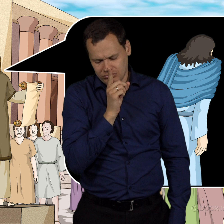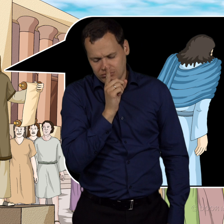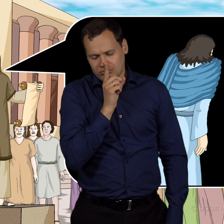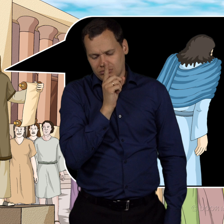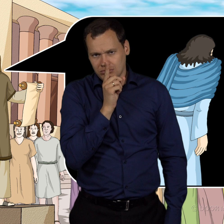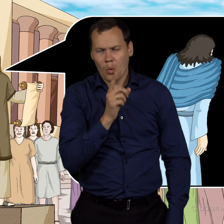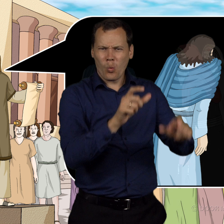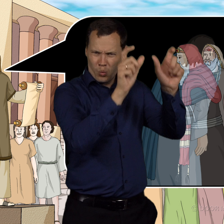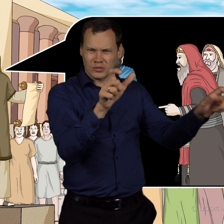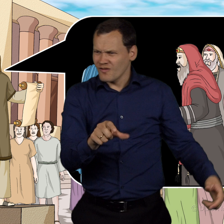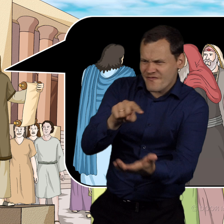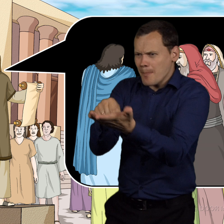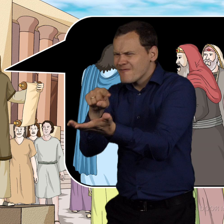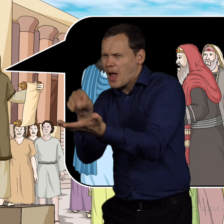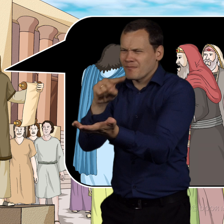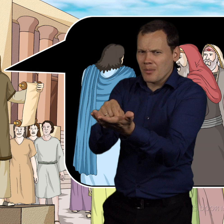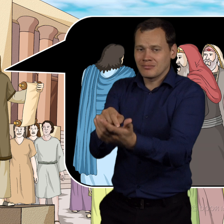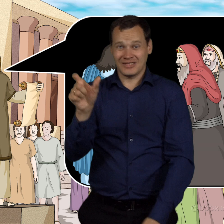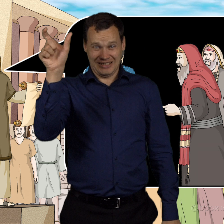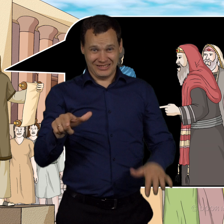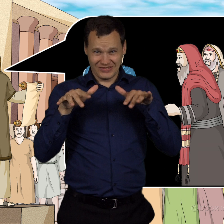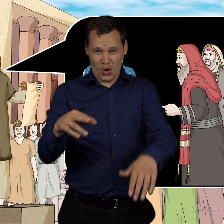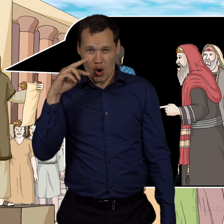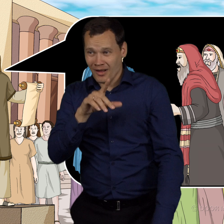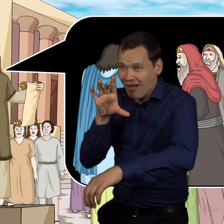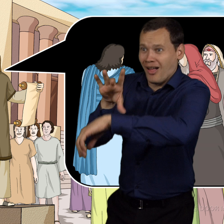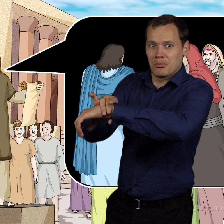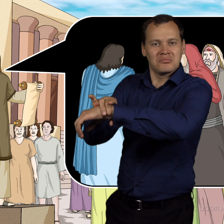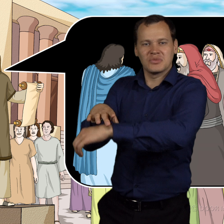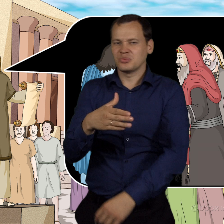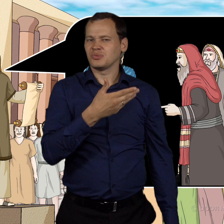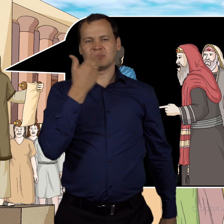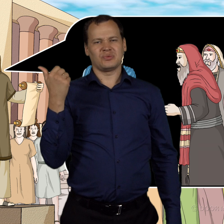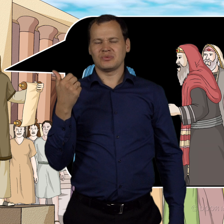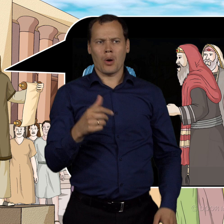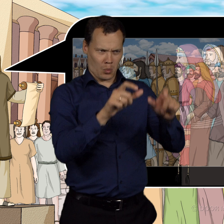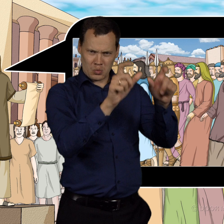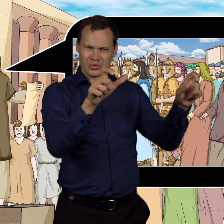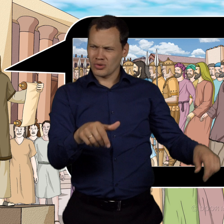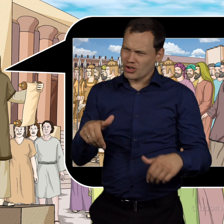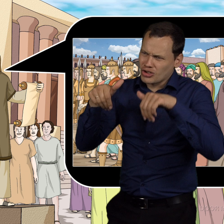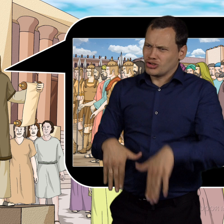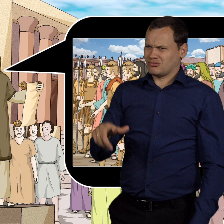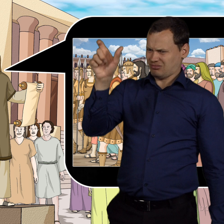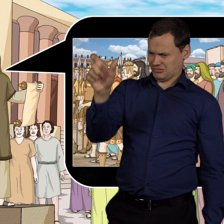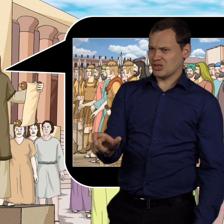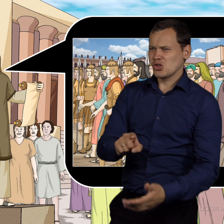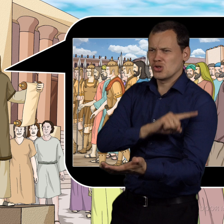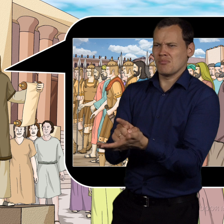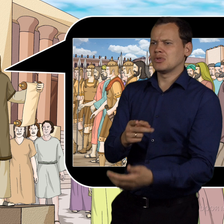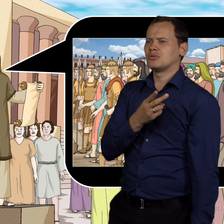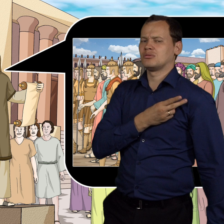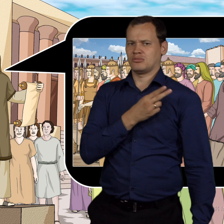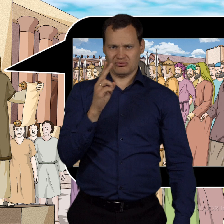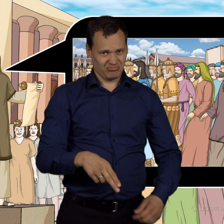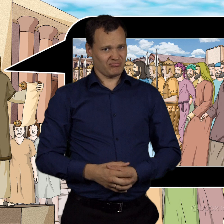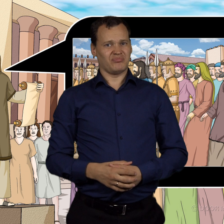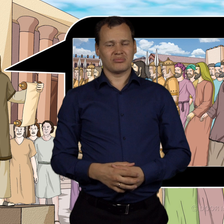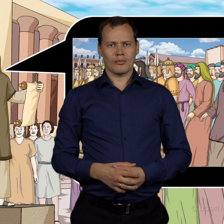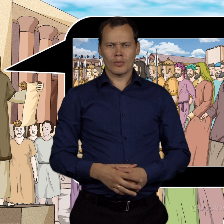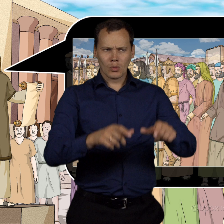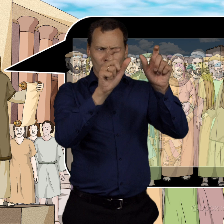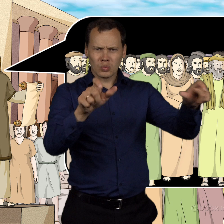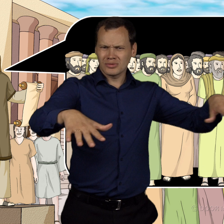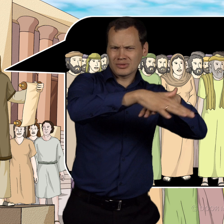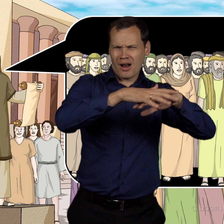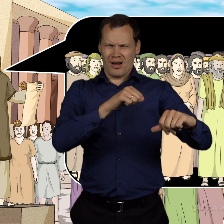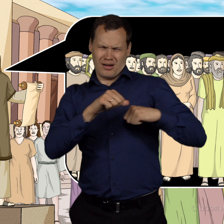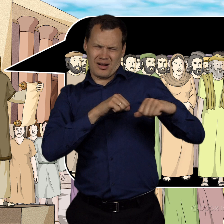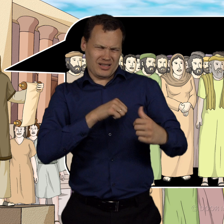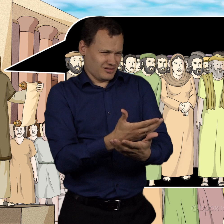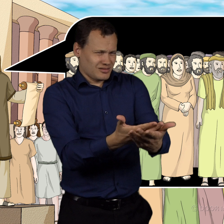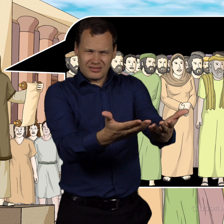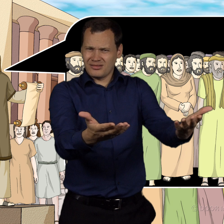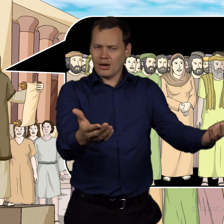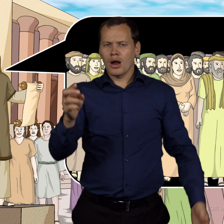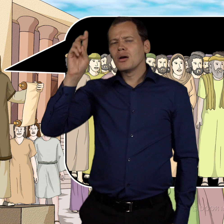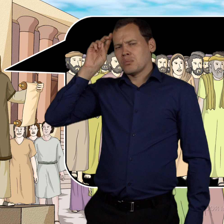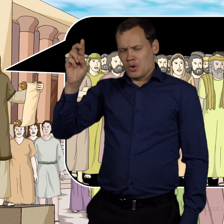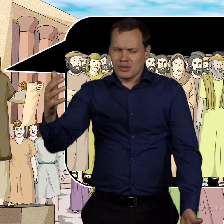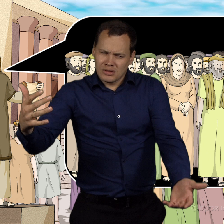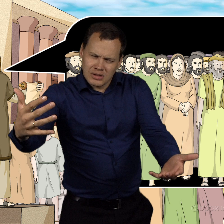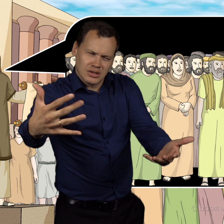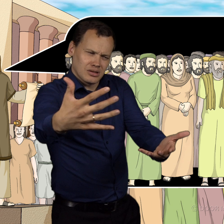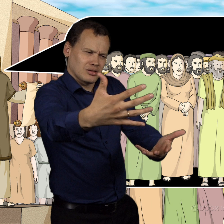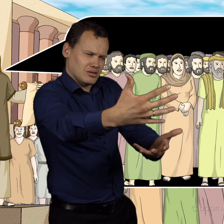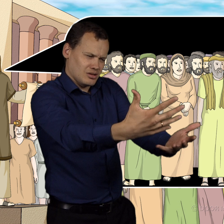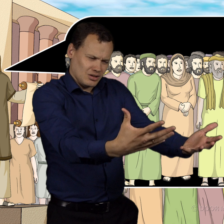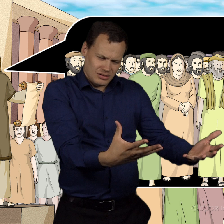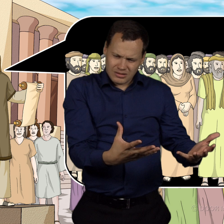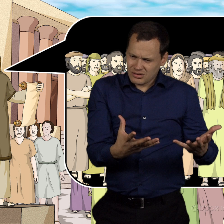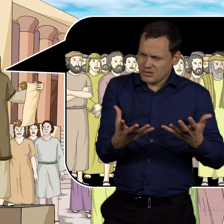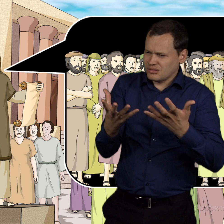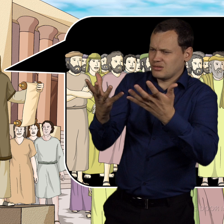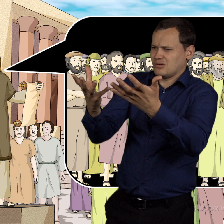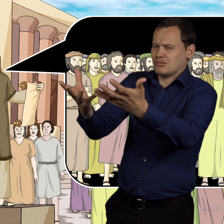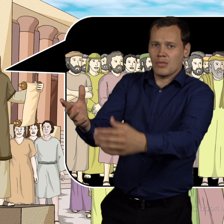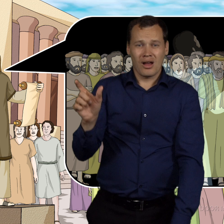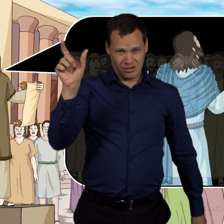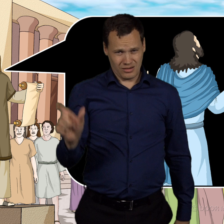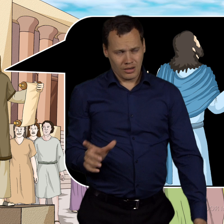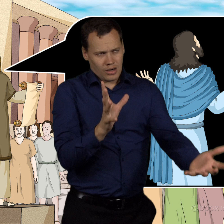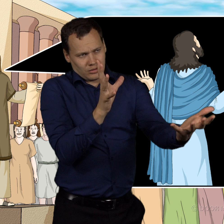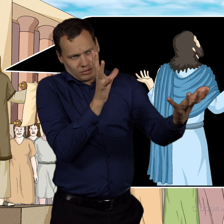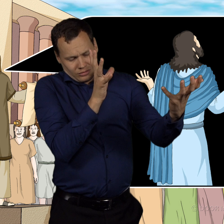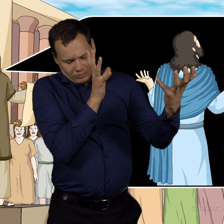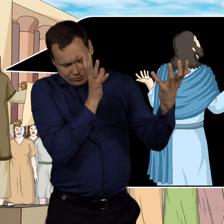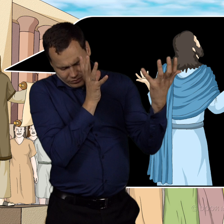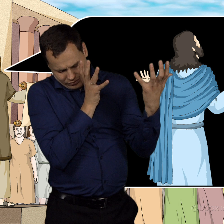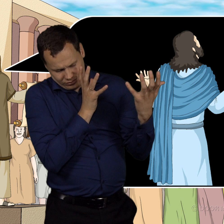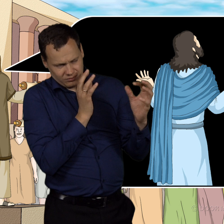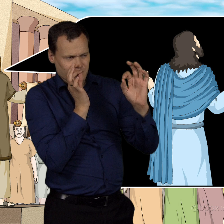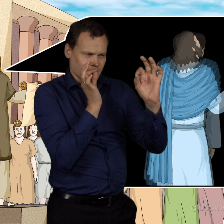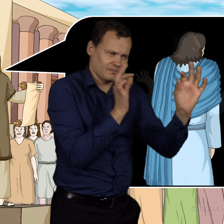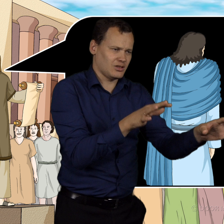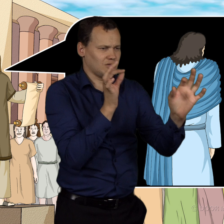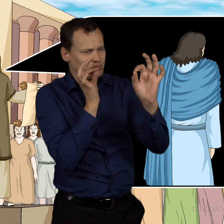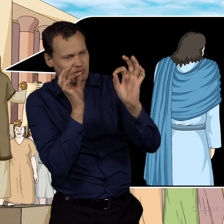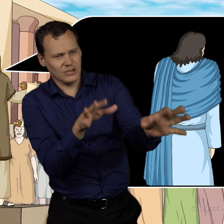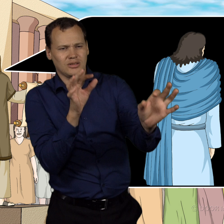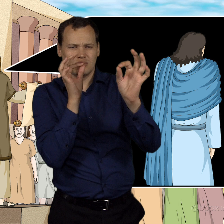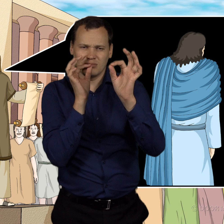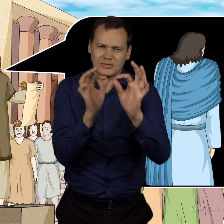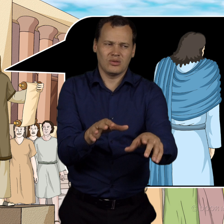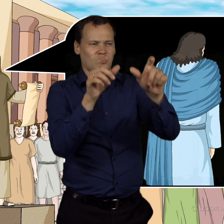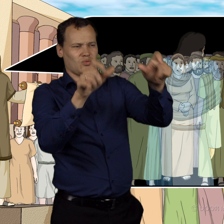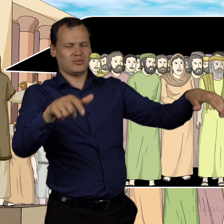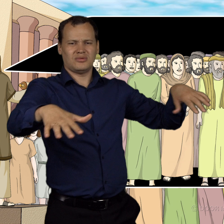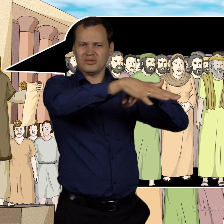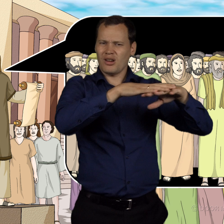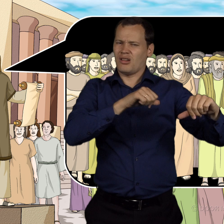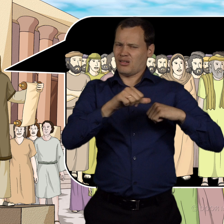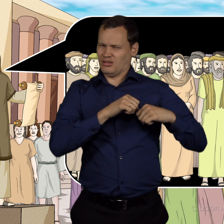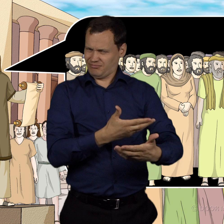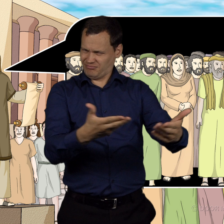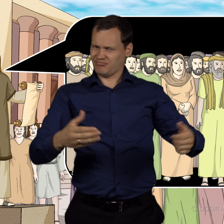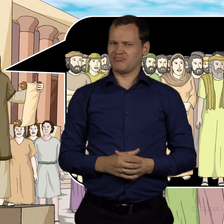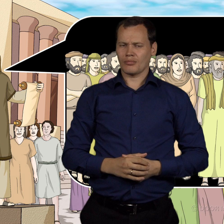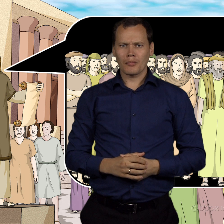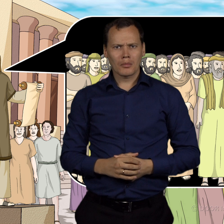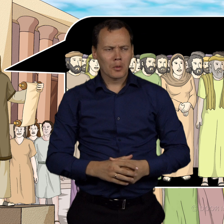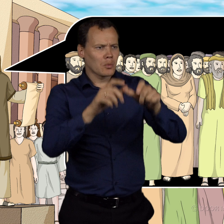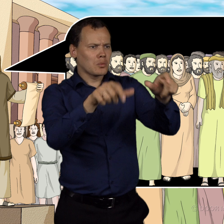He was led like a lamb to the slaughter, and as a sheep before her shearers is silent, so He did not open His mouth.